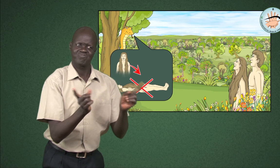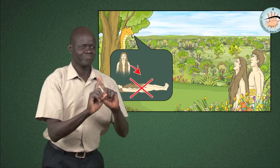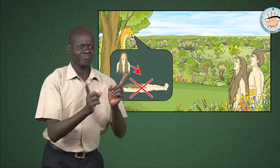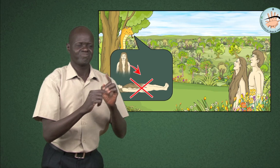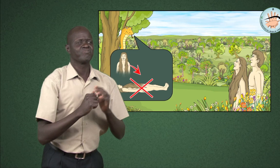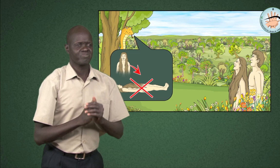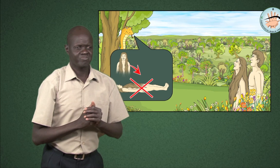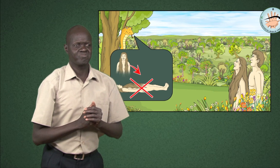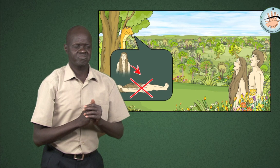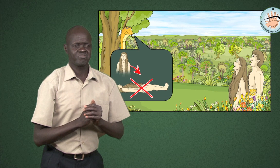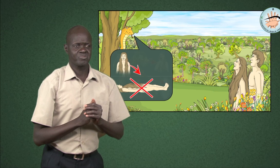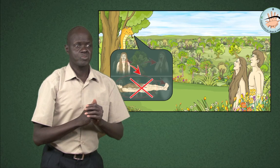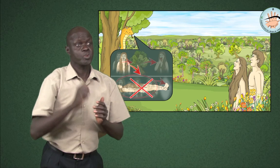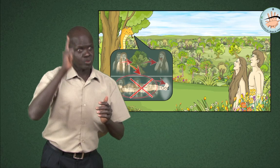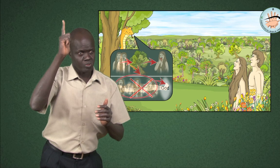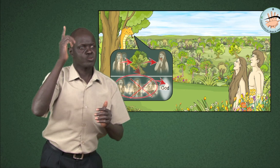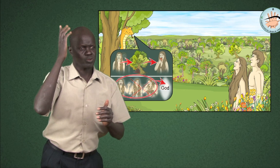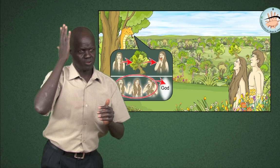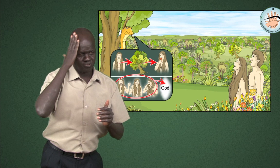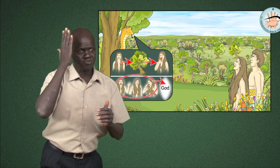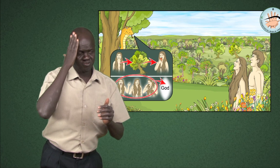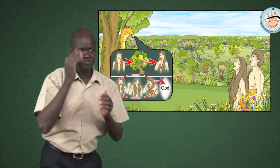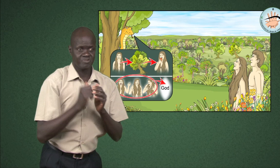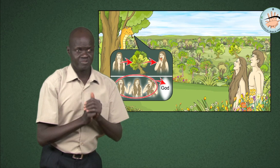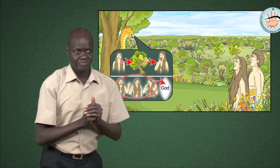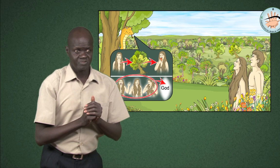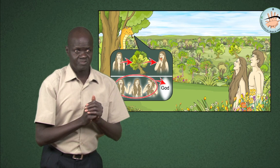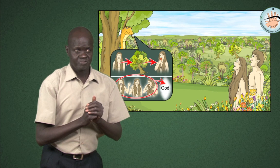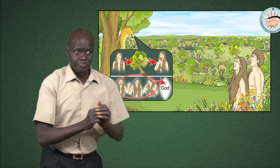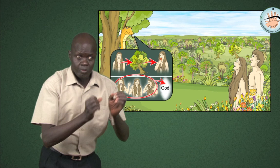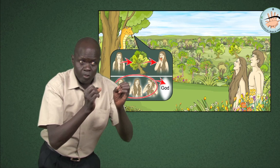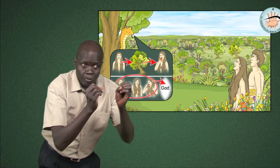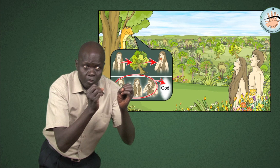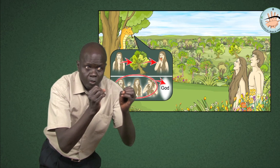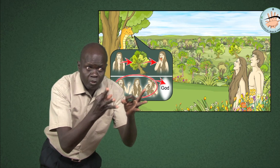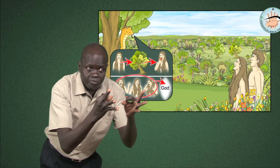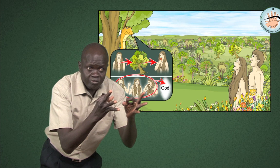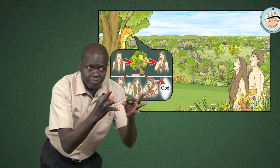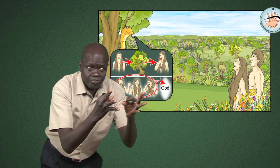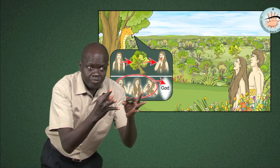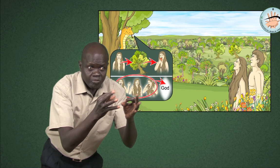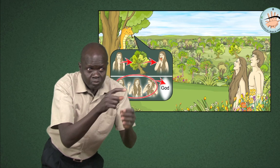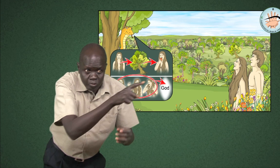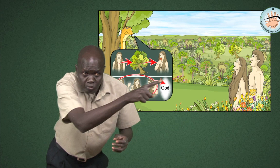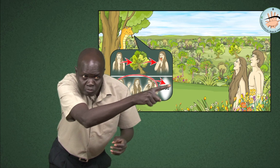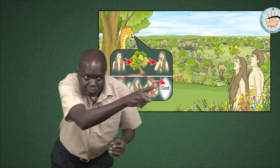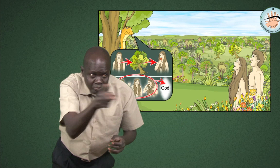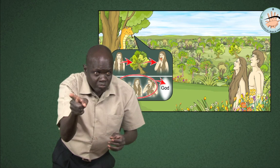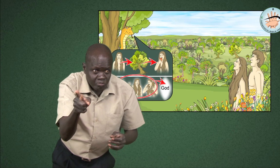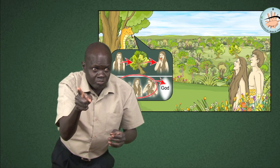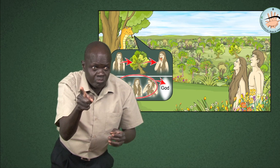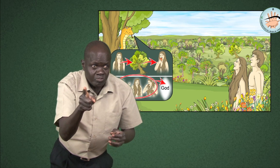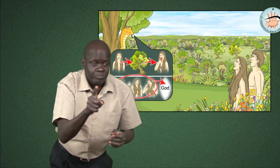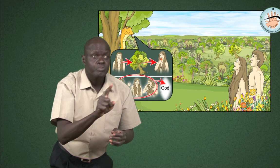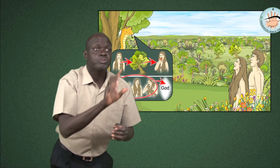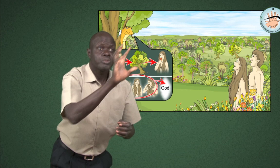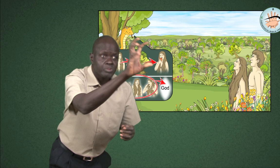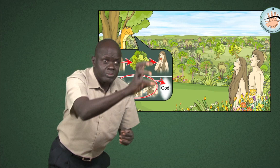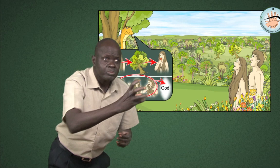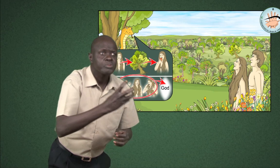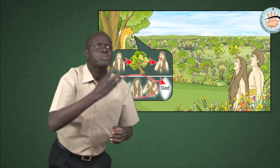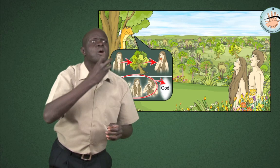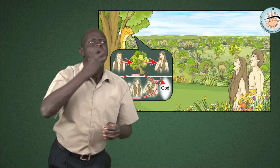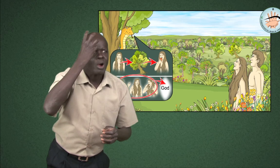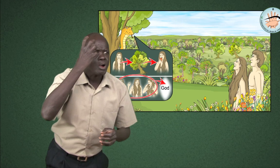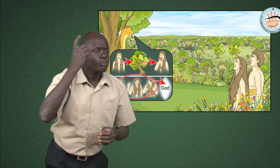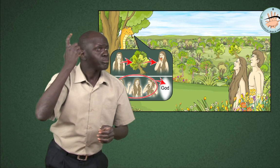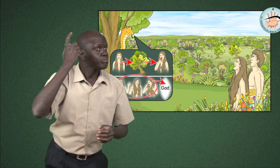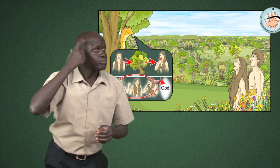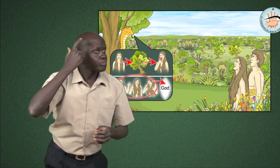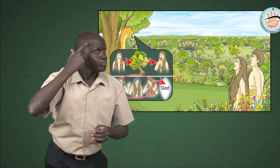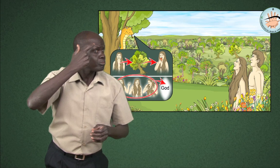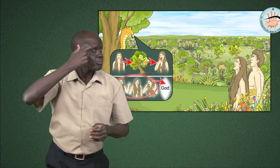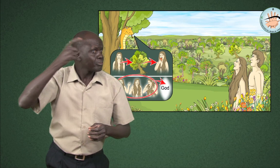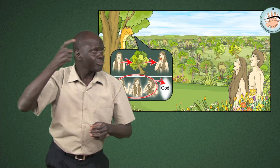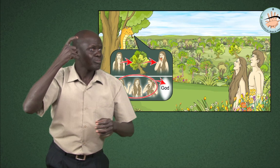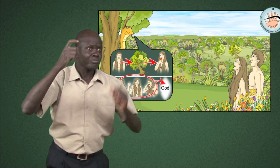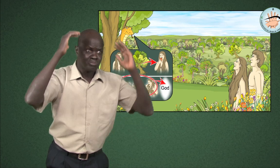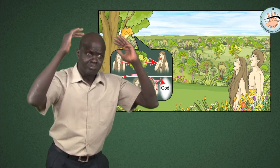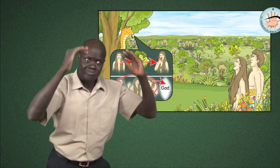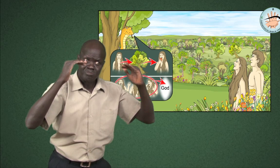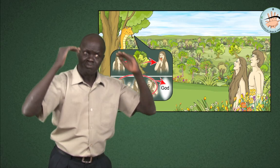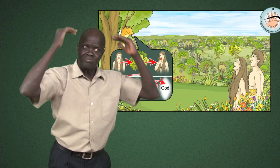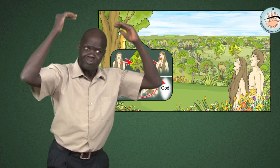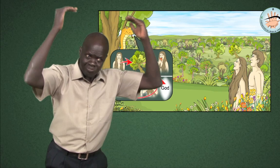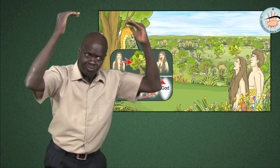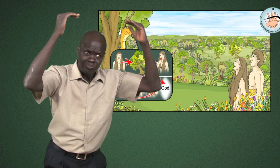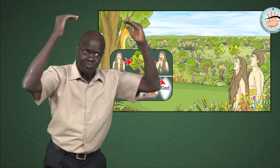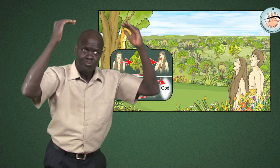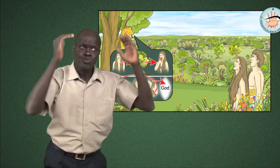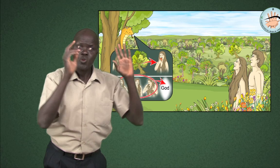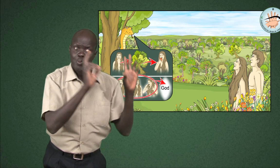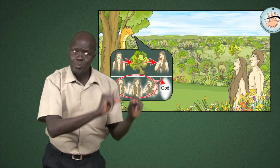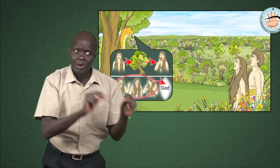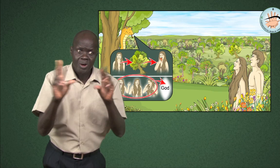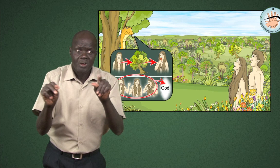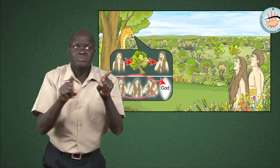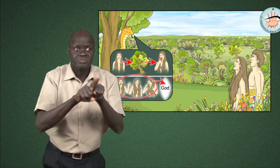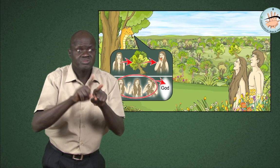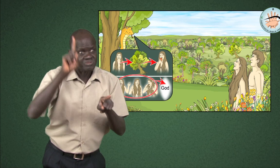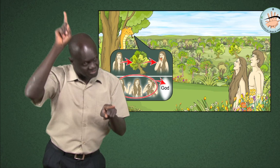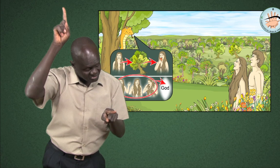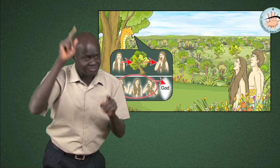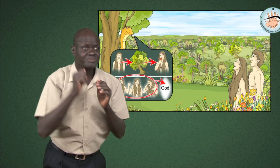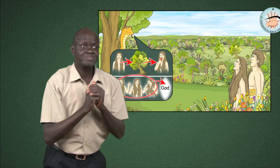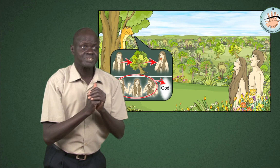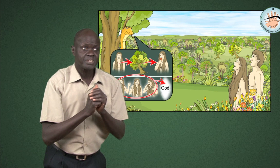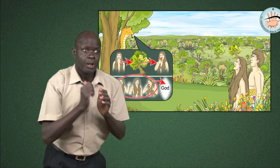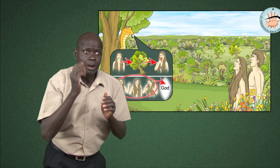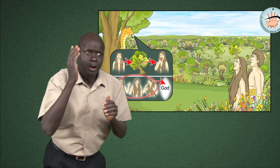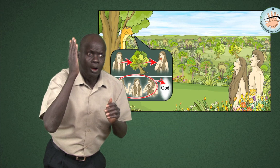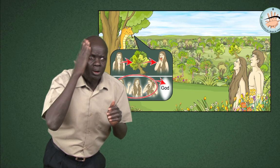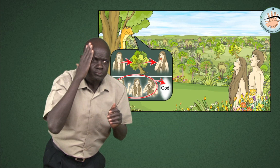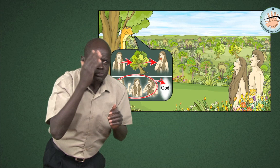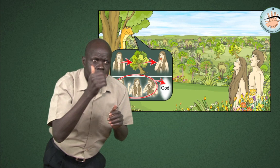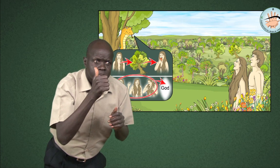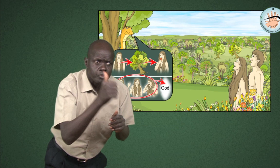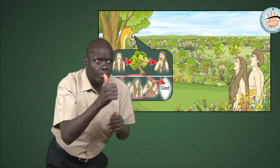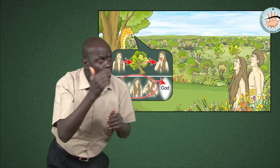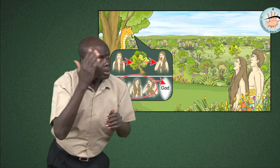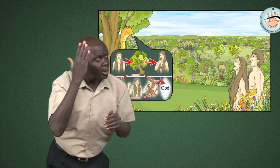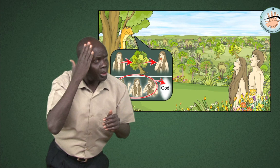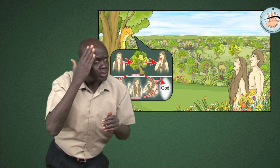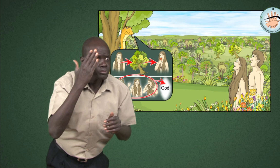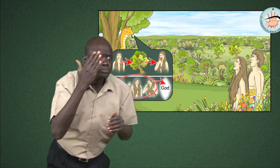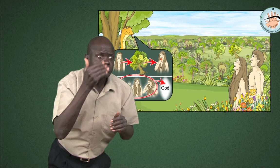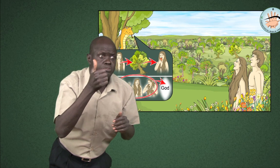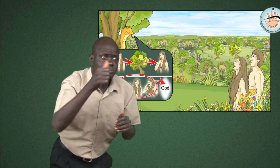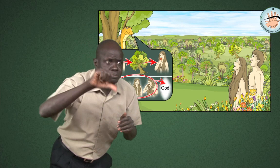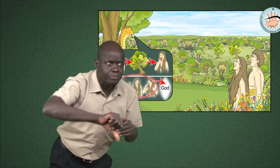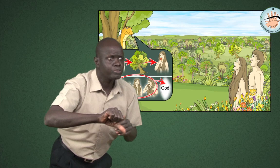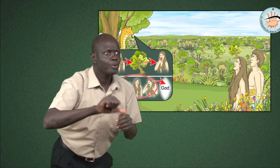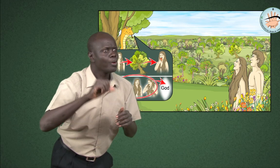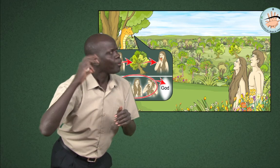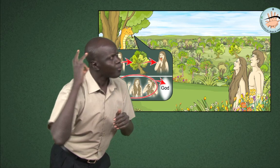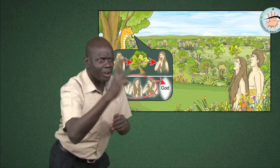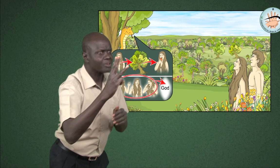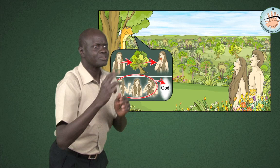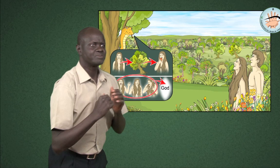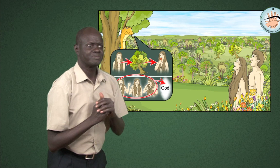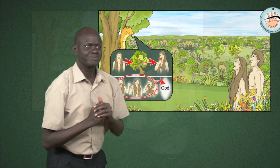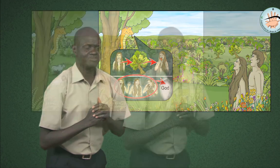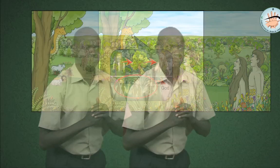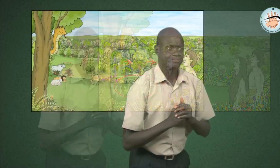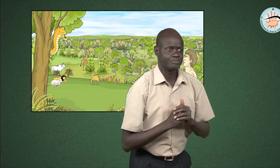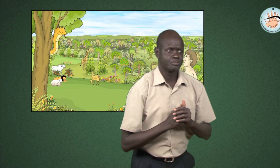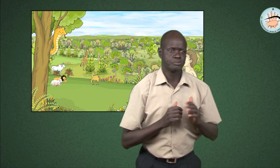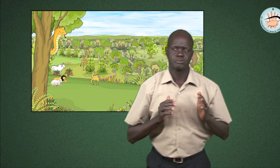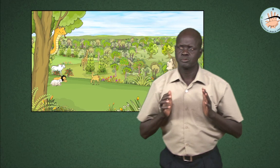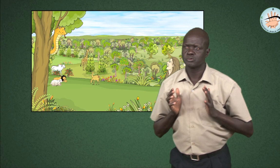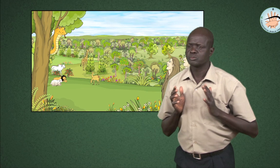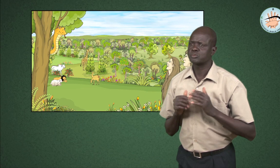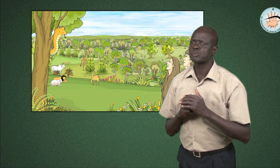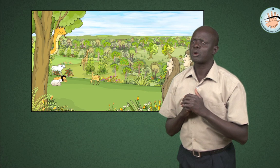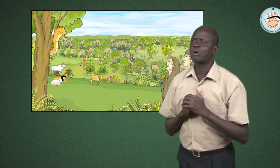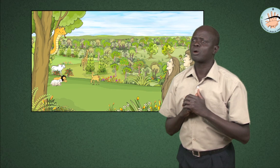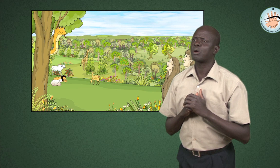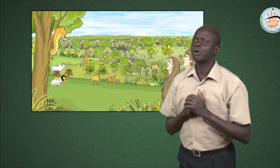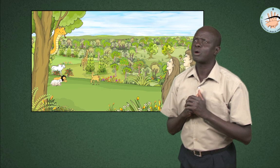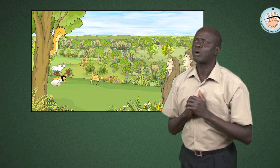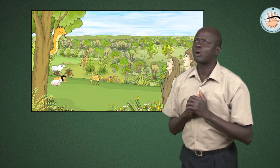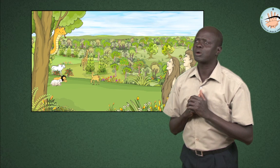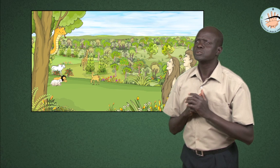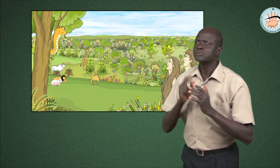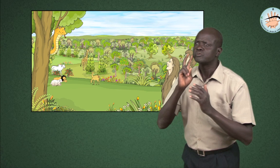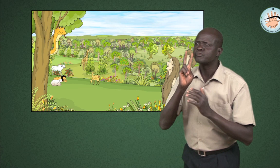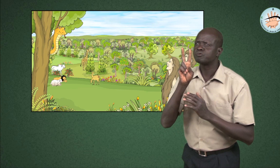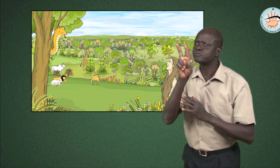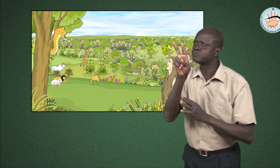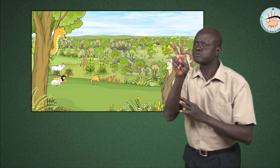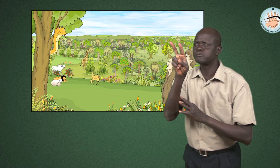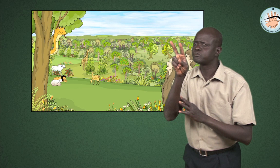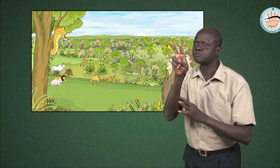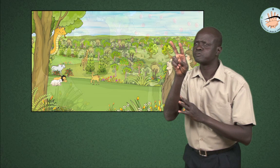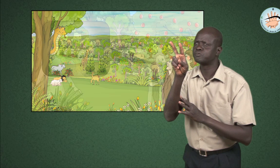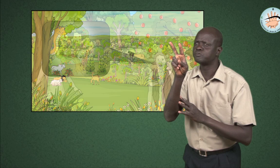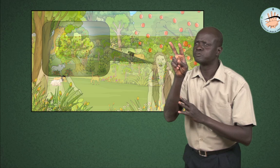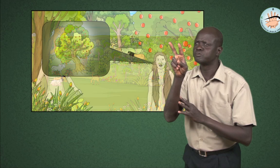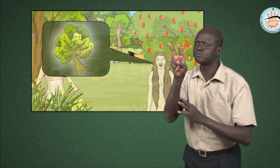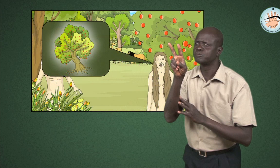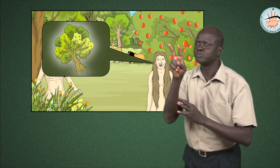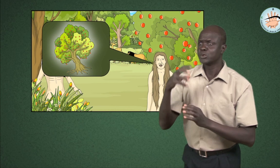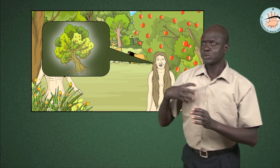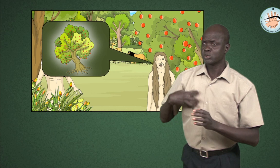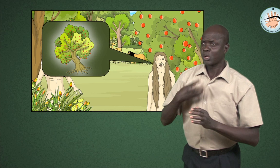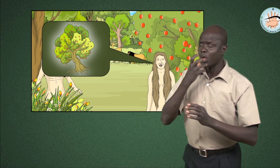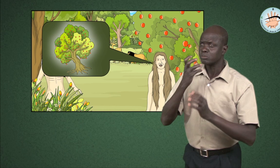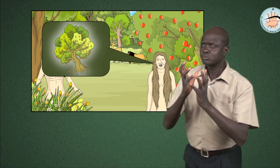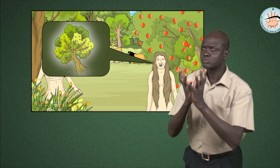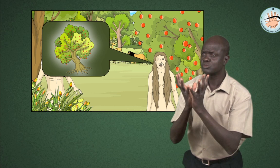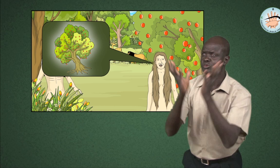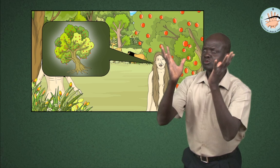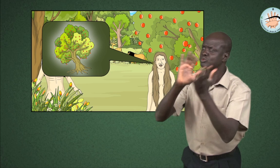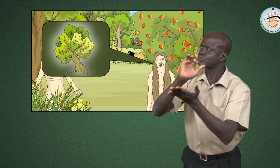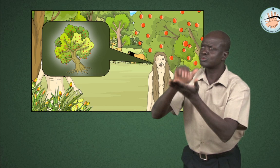“For God knows that in the day you eat of it, your eyes will be opened and you will be like God, knowing good and evil.”